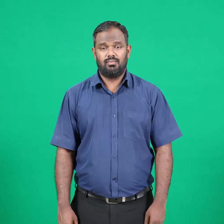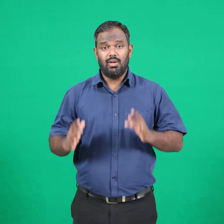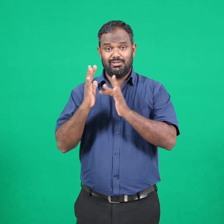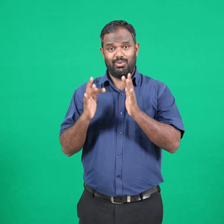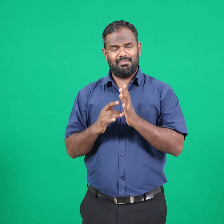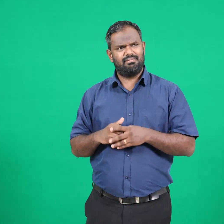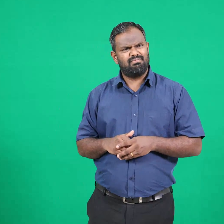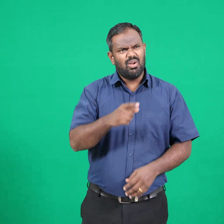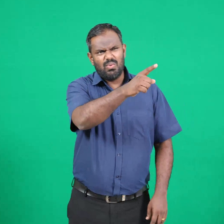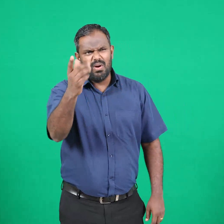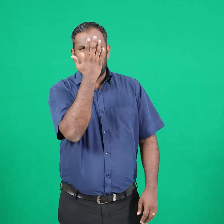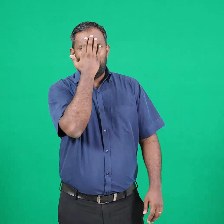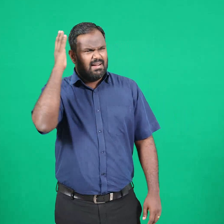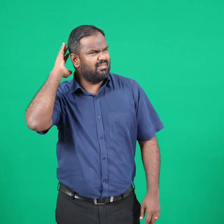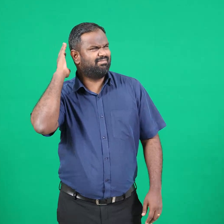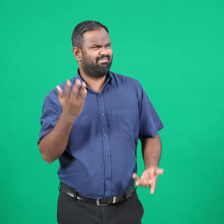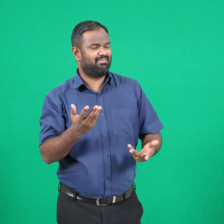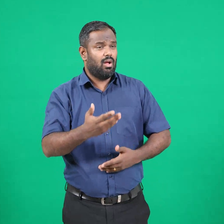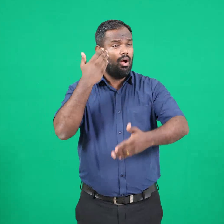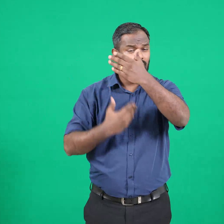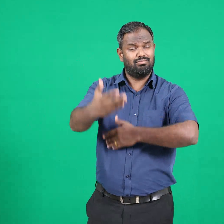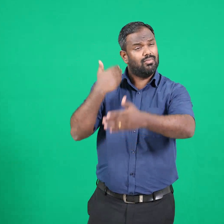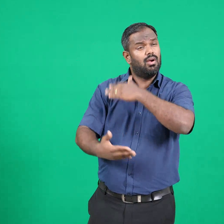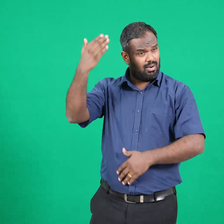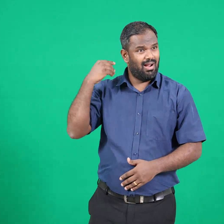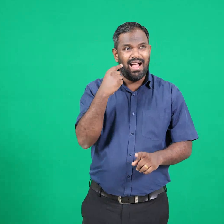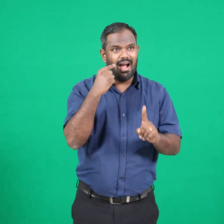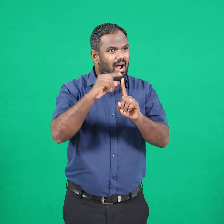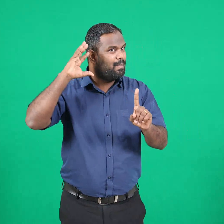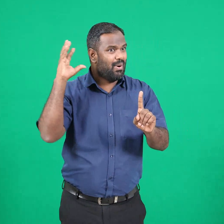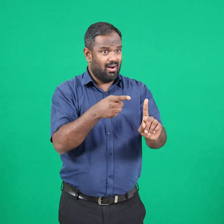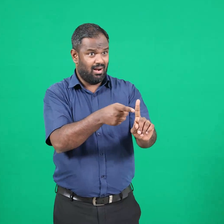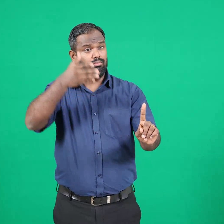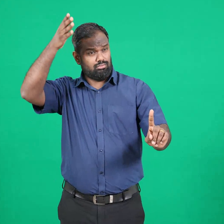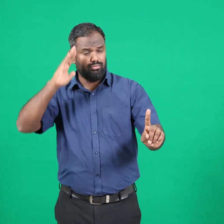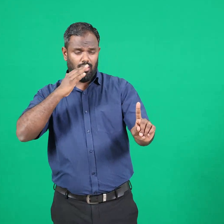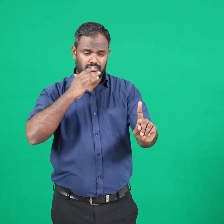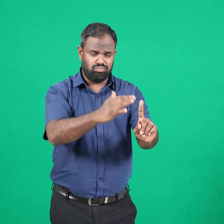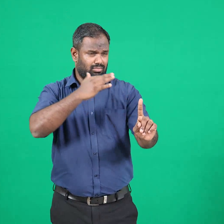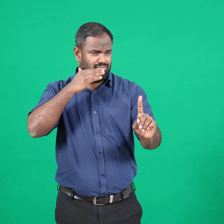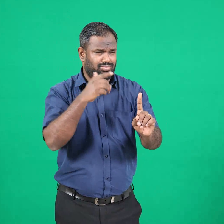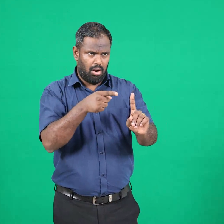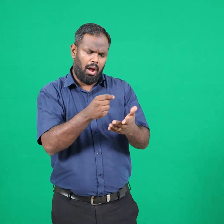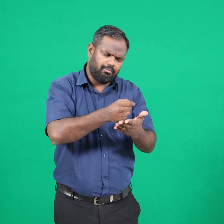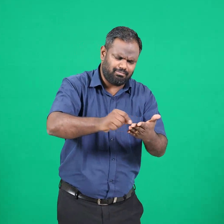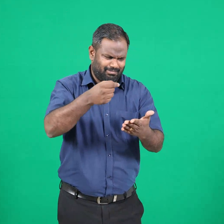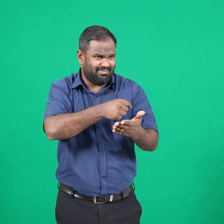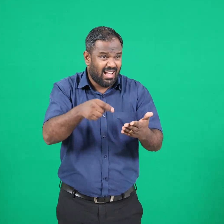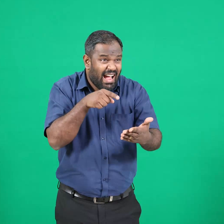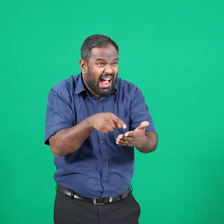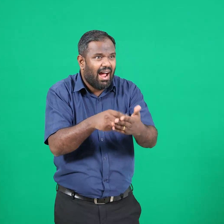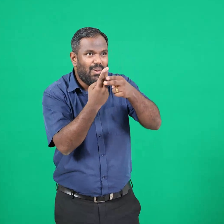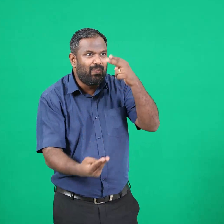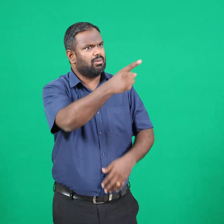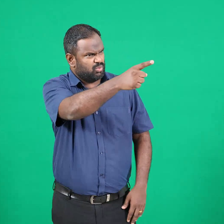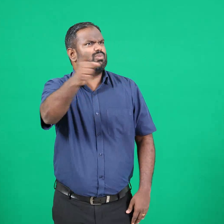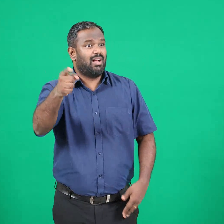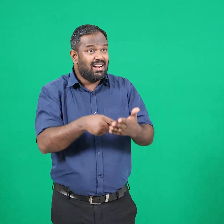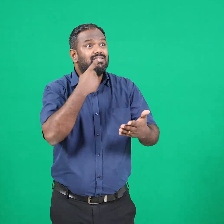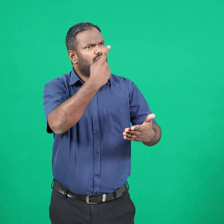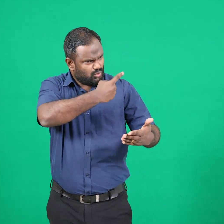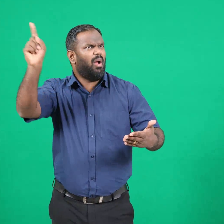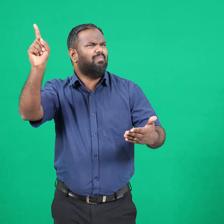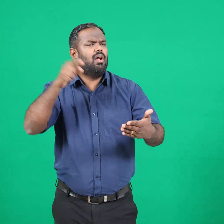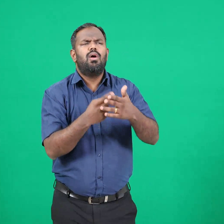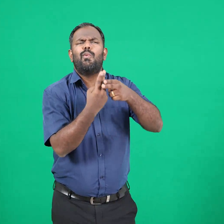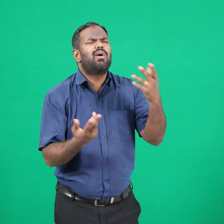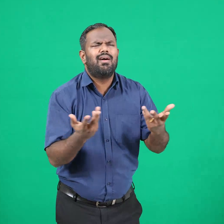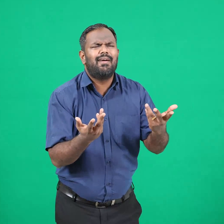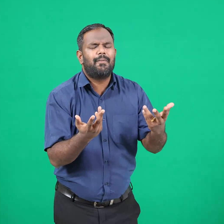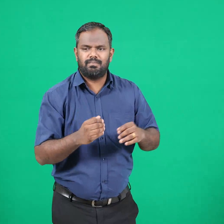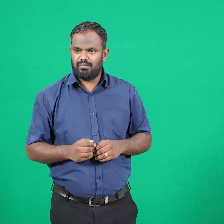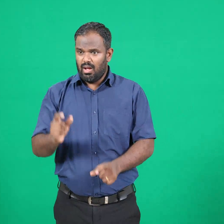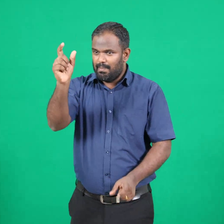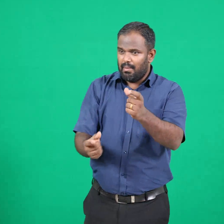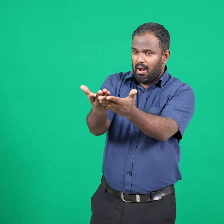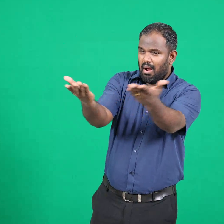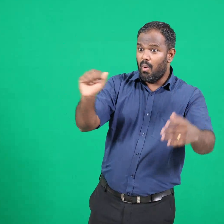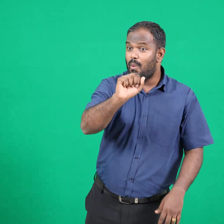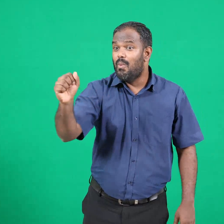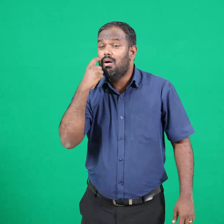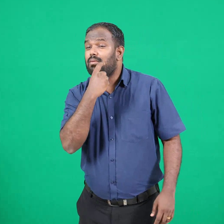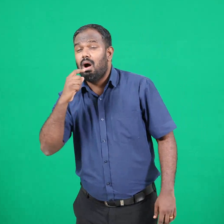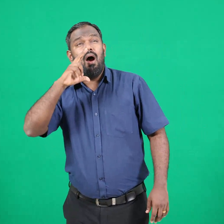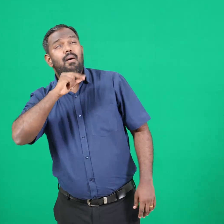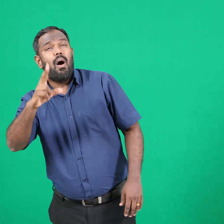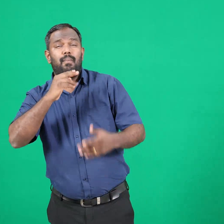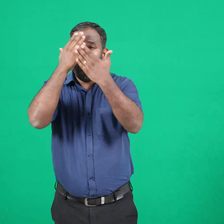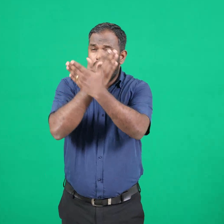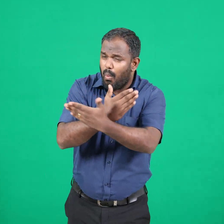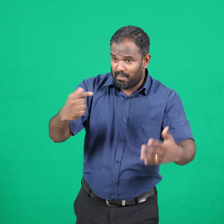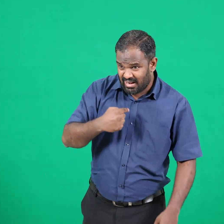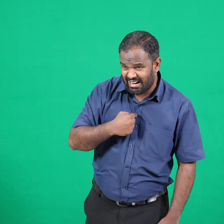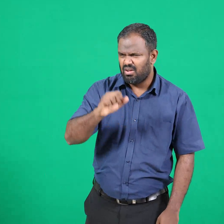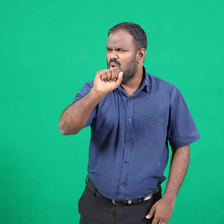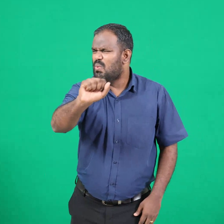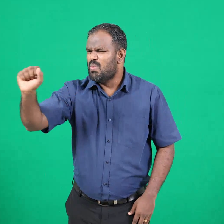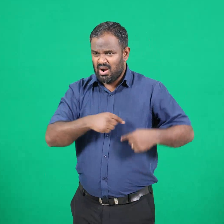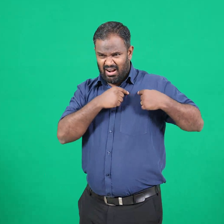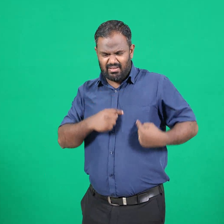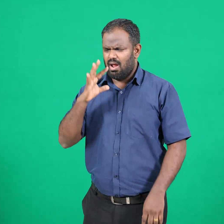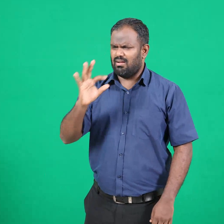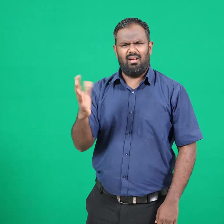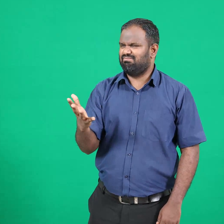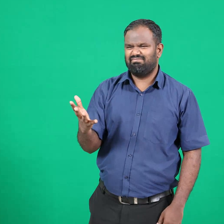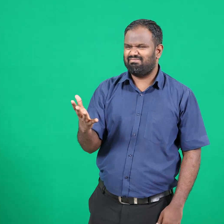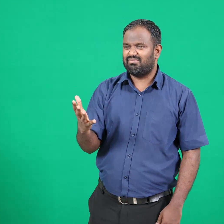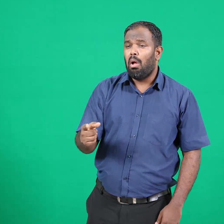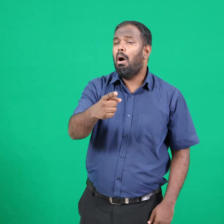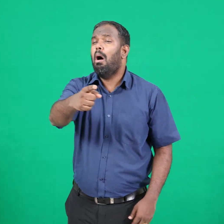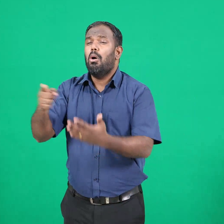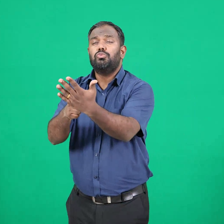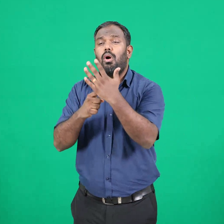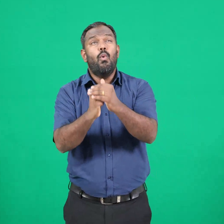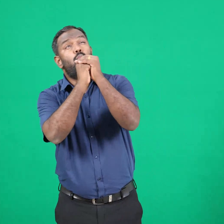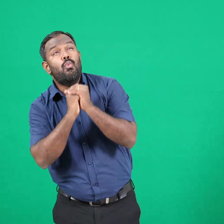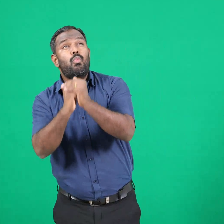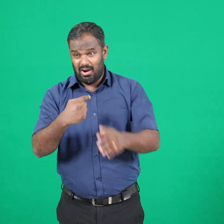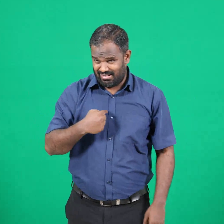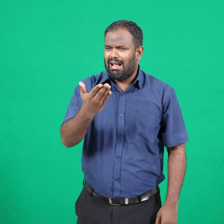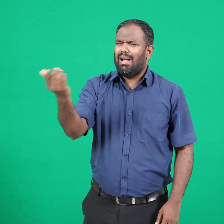Isaiah prophesied correctly about you: ' These people honor Me with their lips, but their hearts are far from Me.